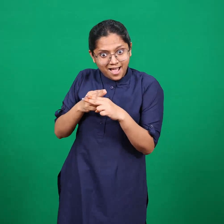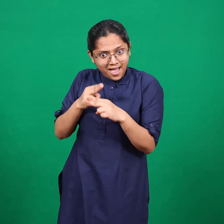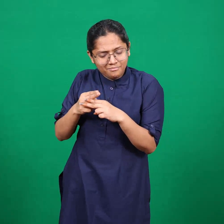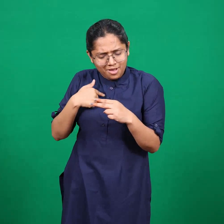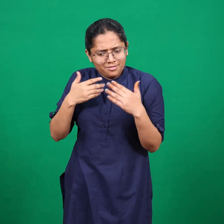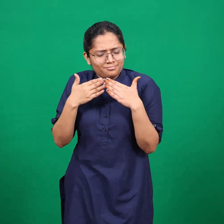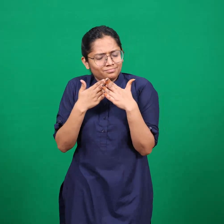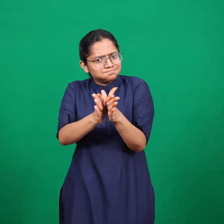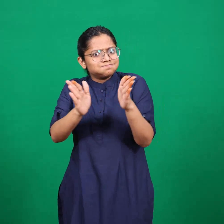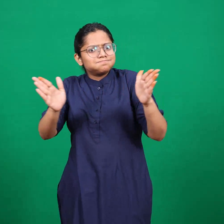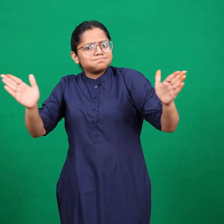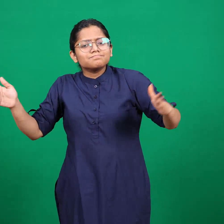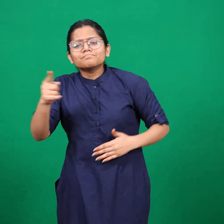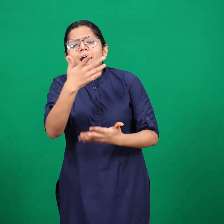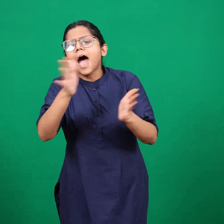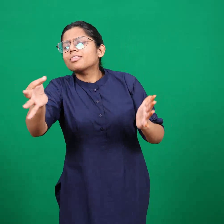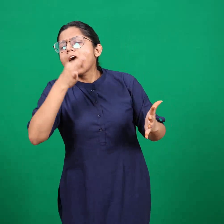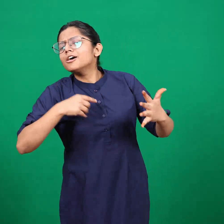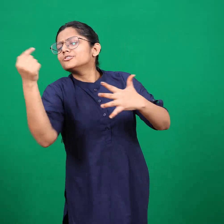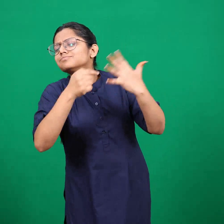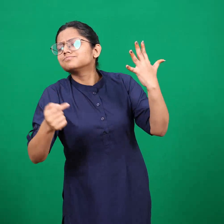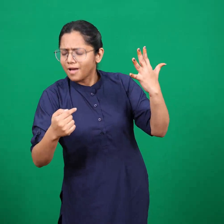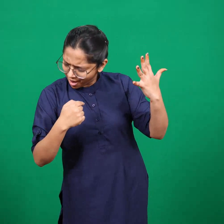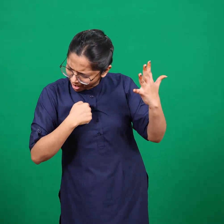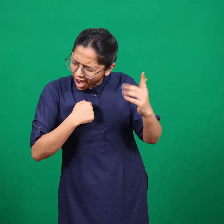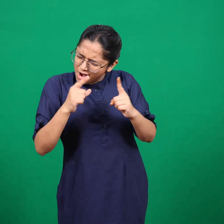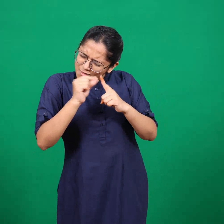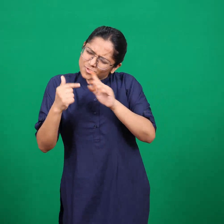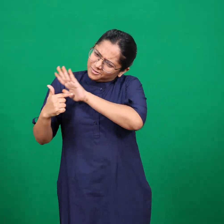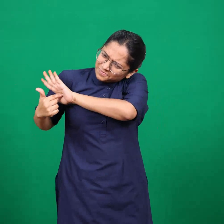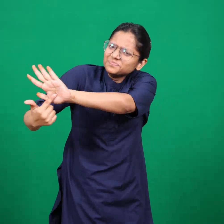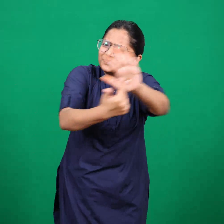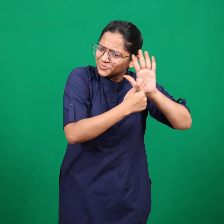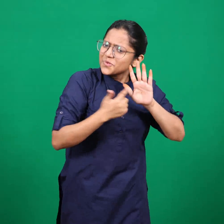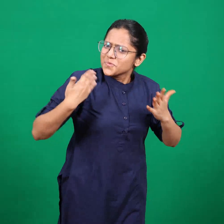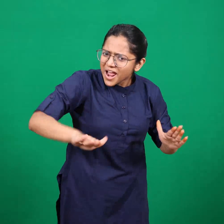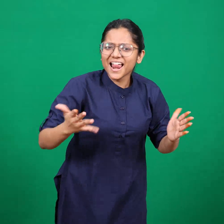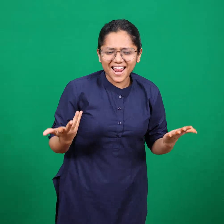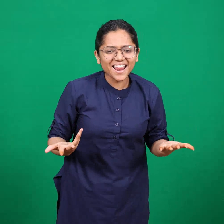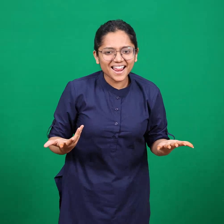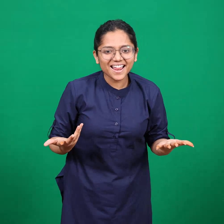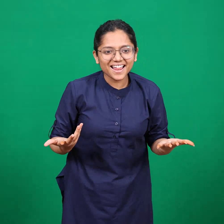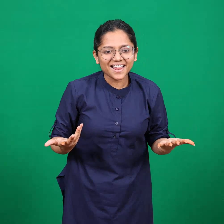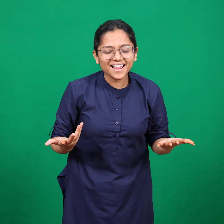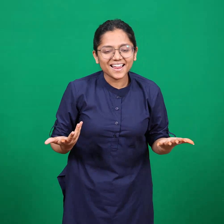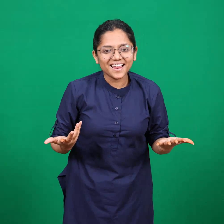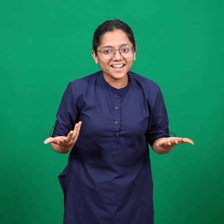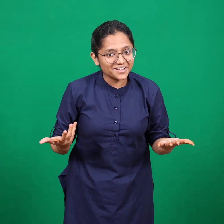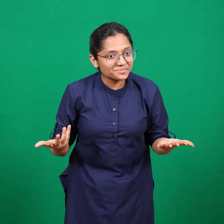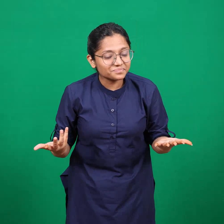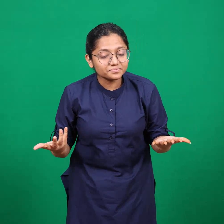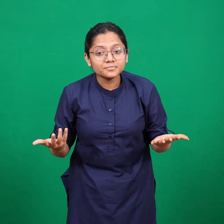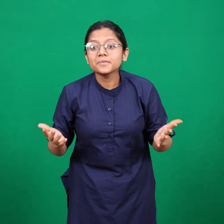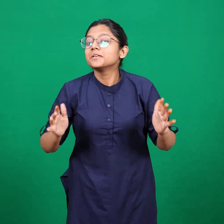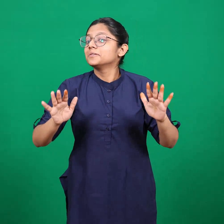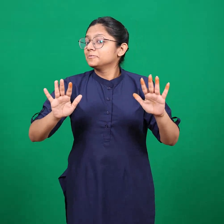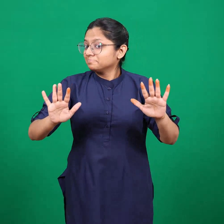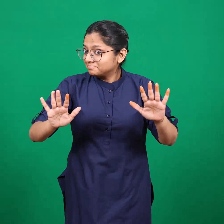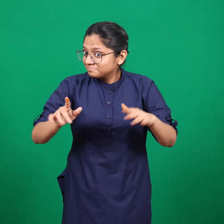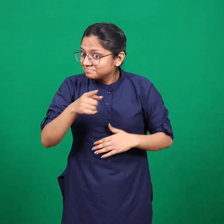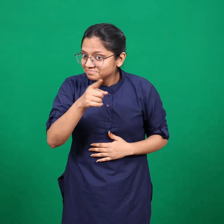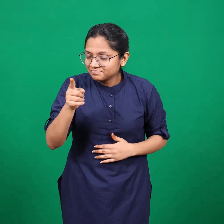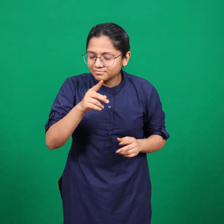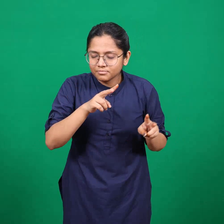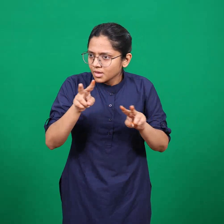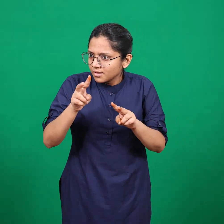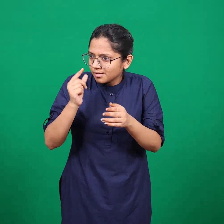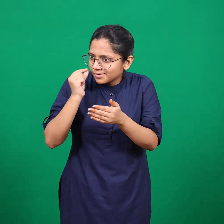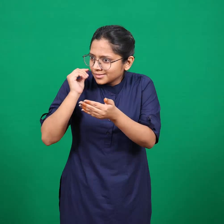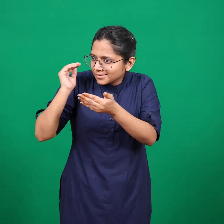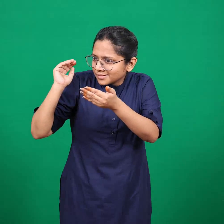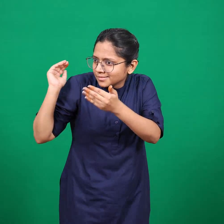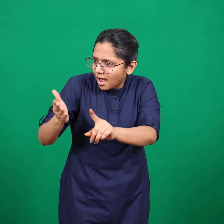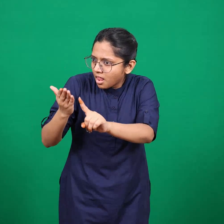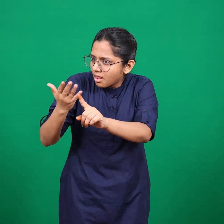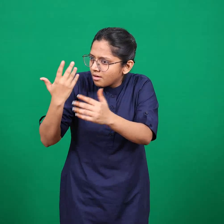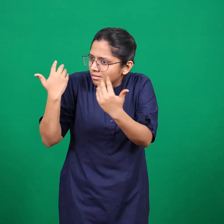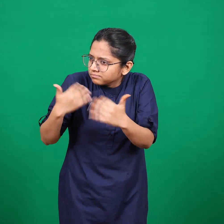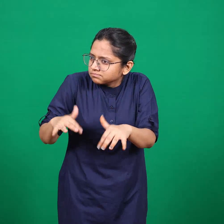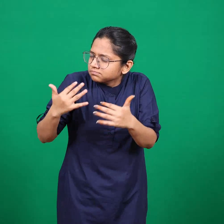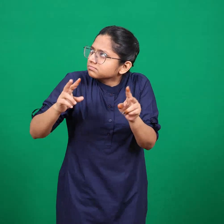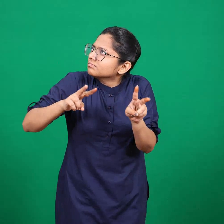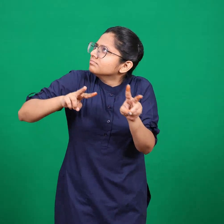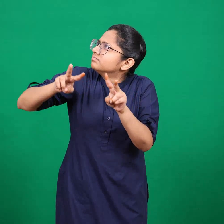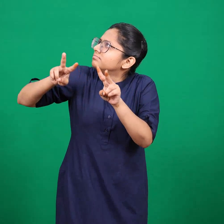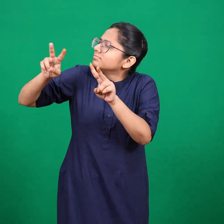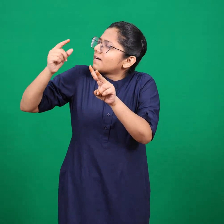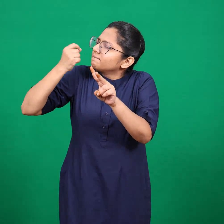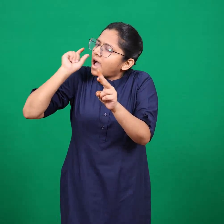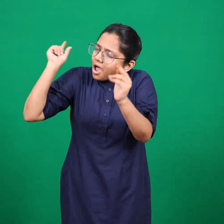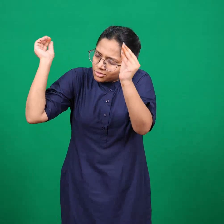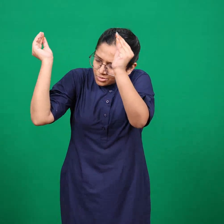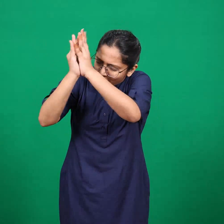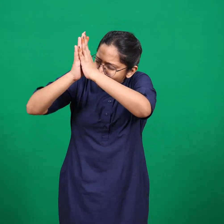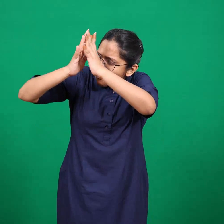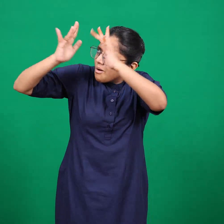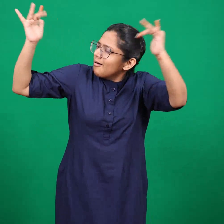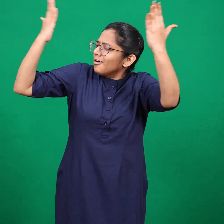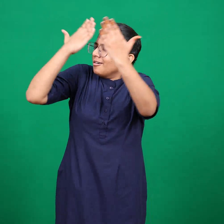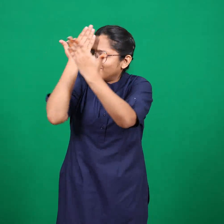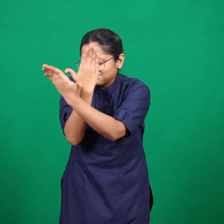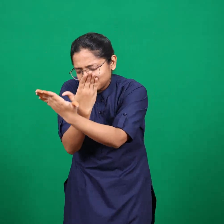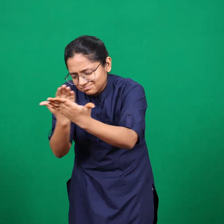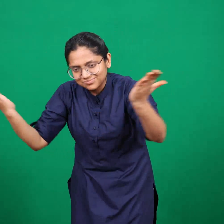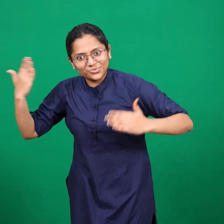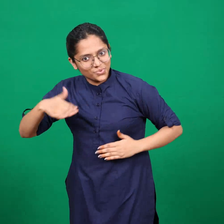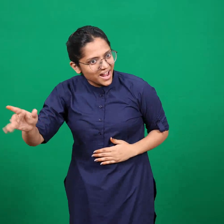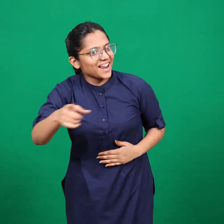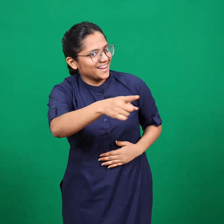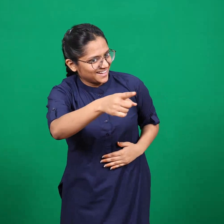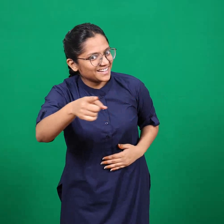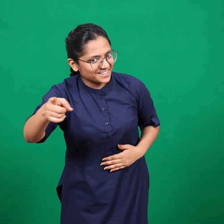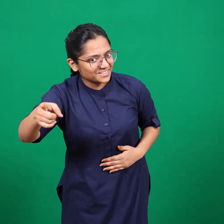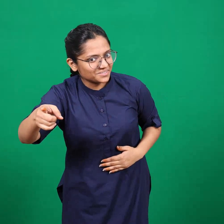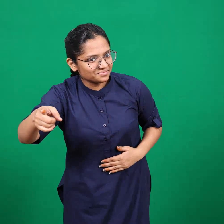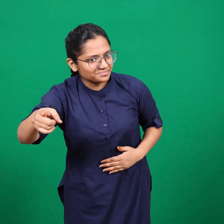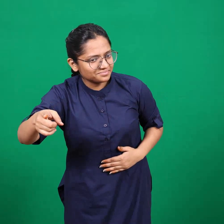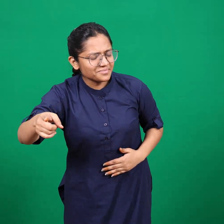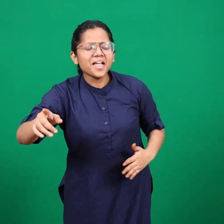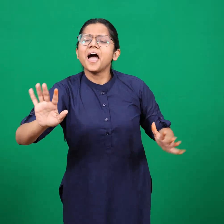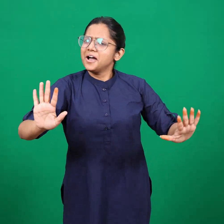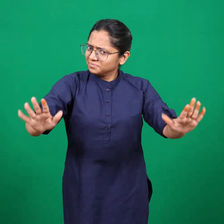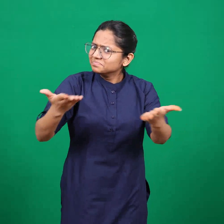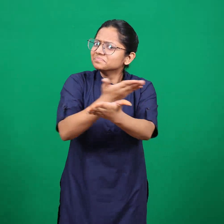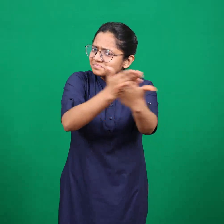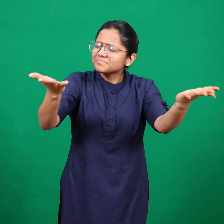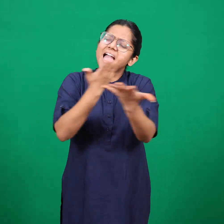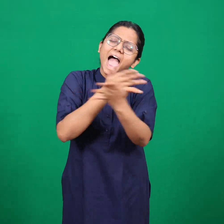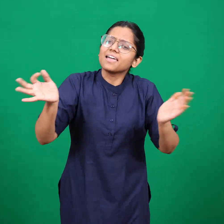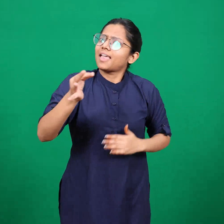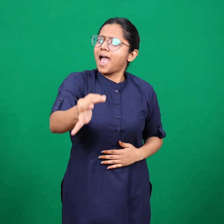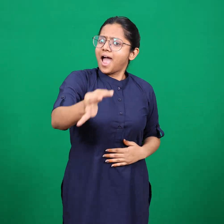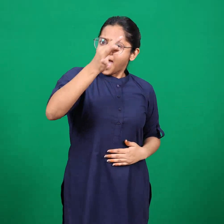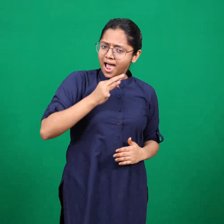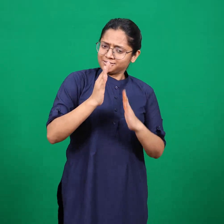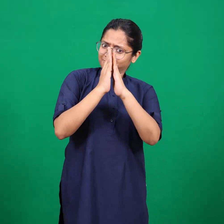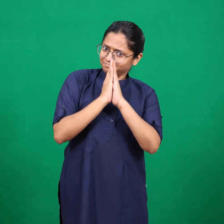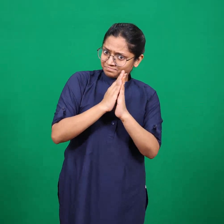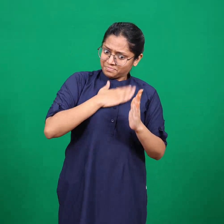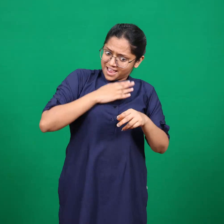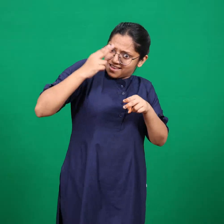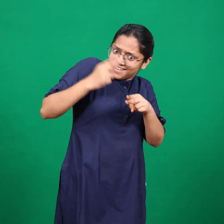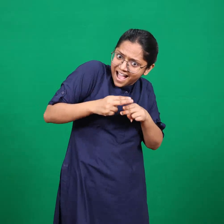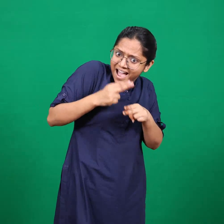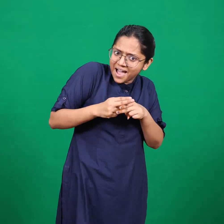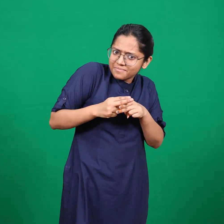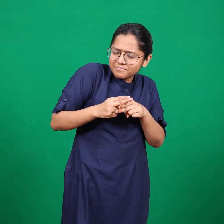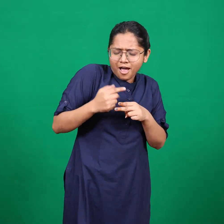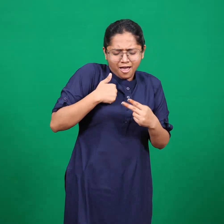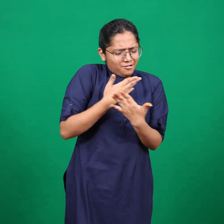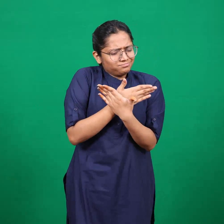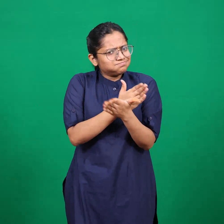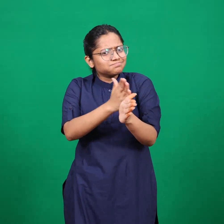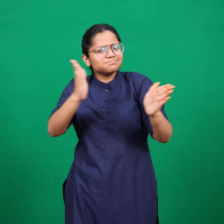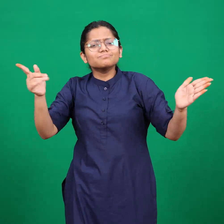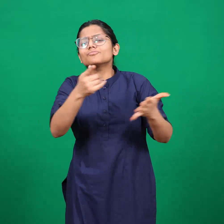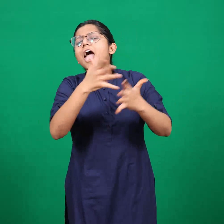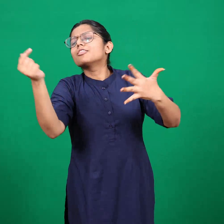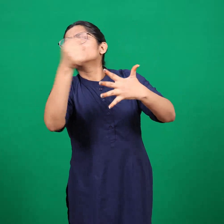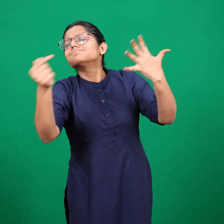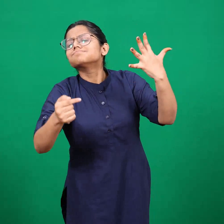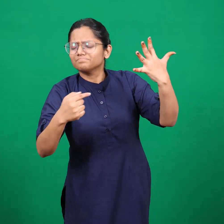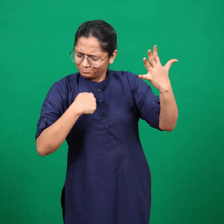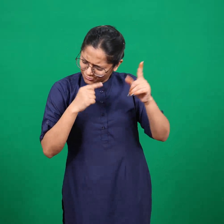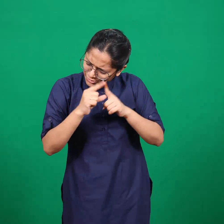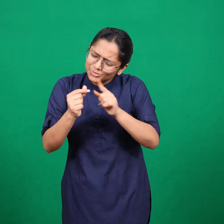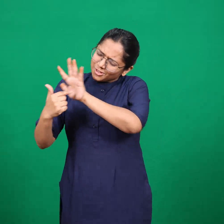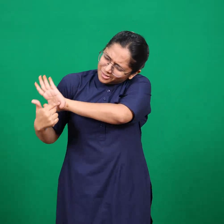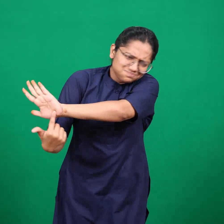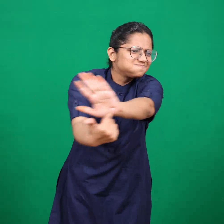And I will do whatever you ask in My name, so that the Father may be glorified in the Son.